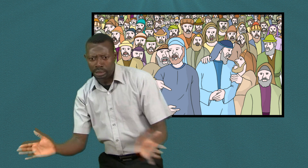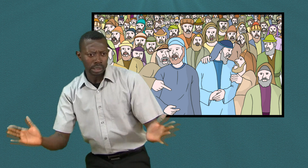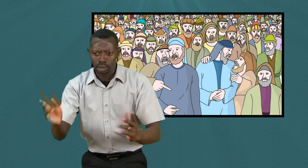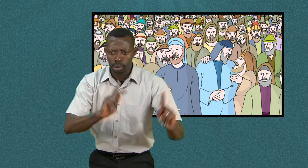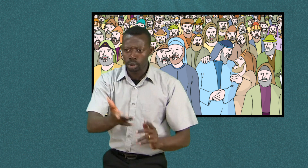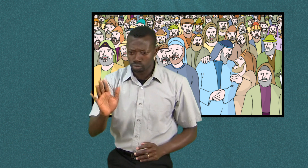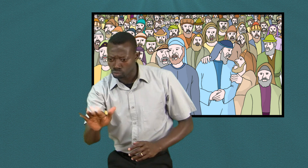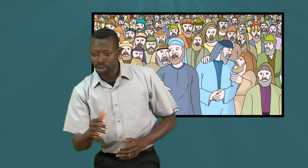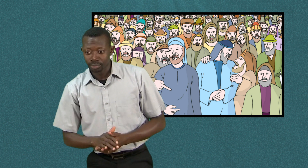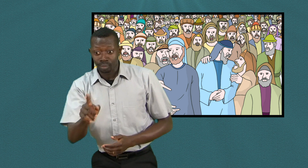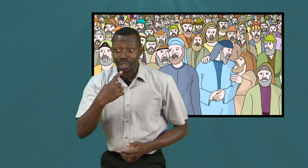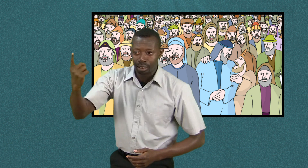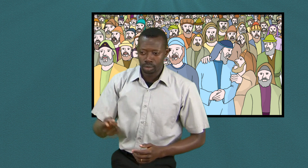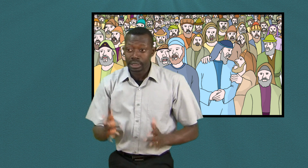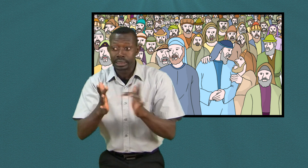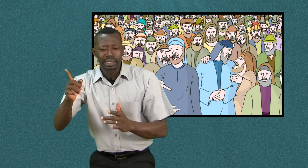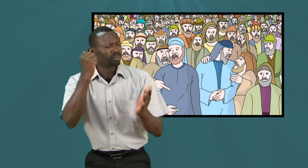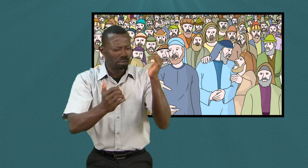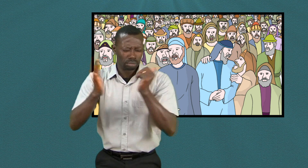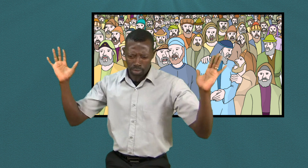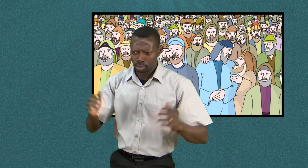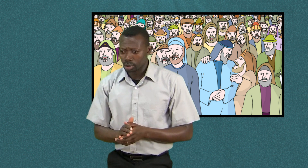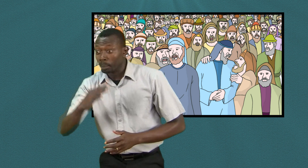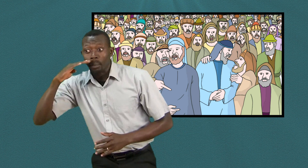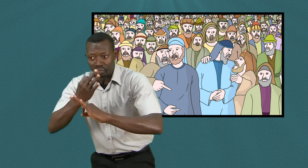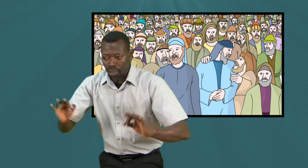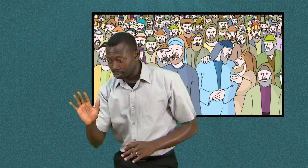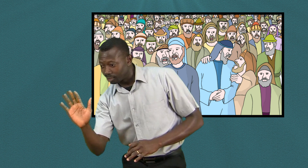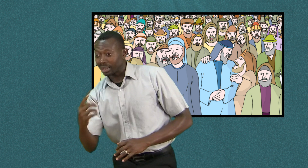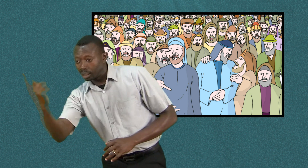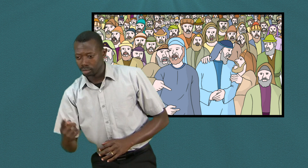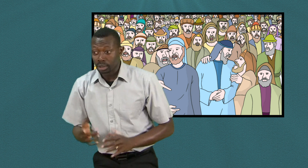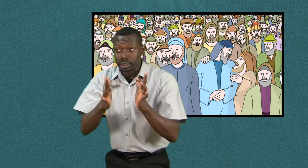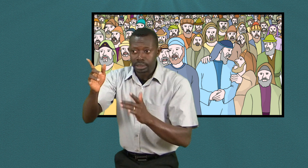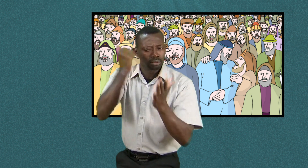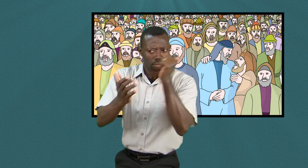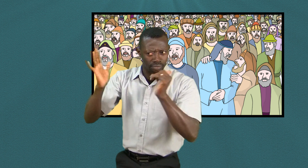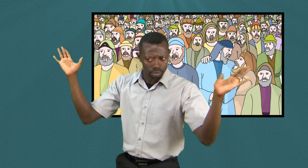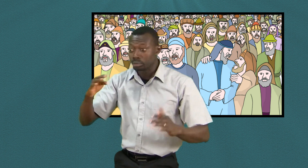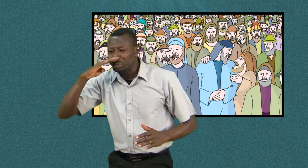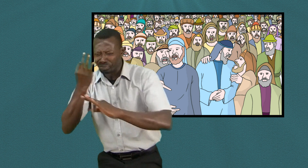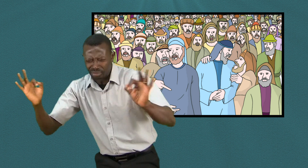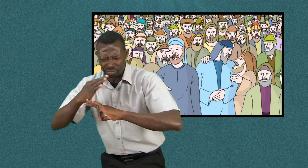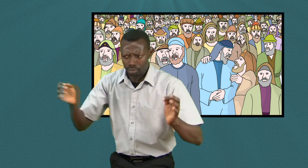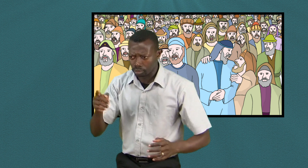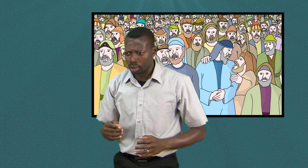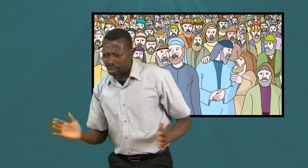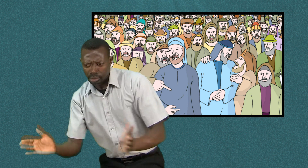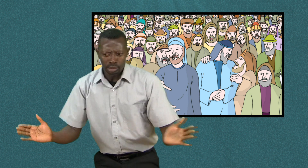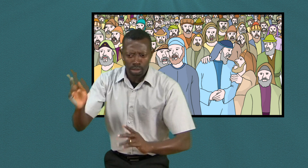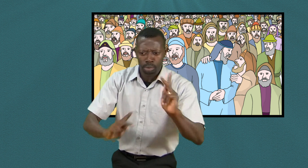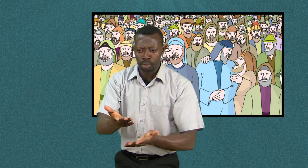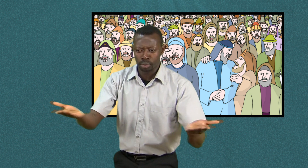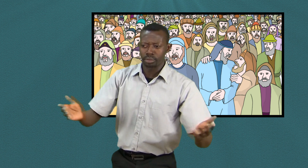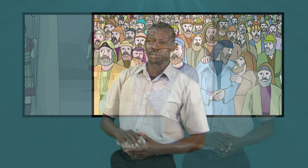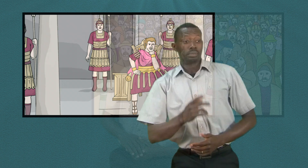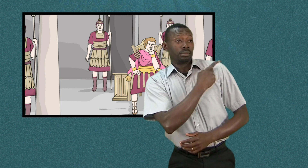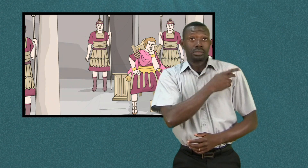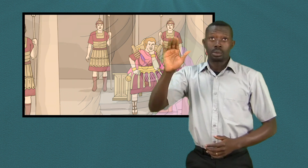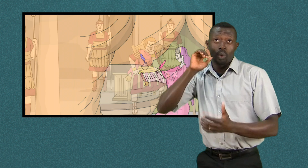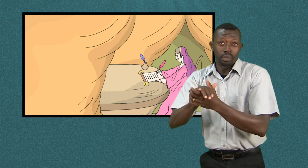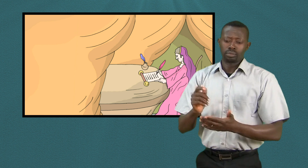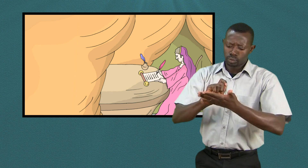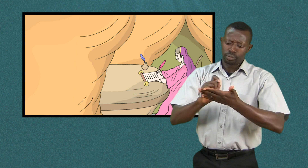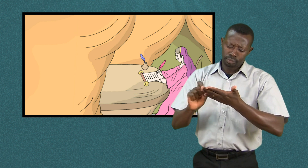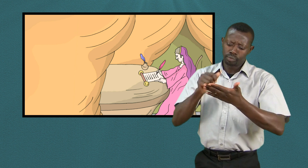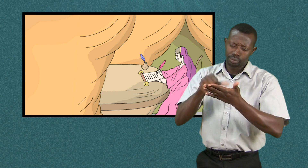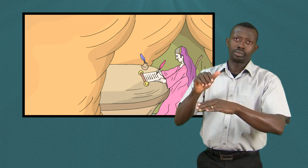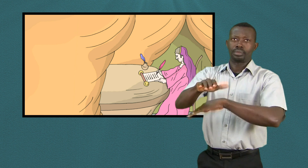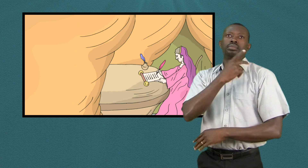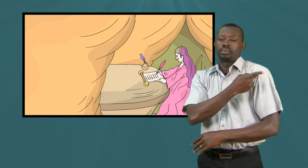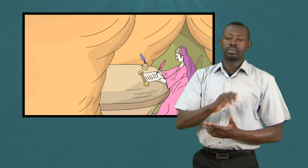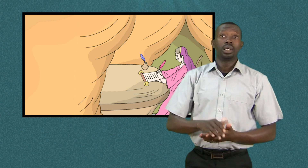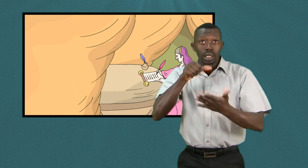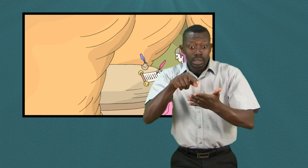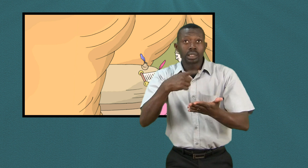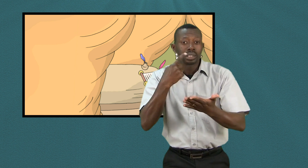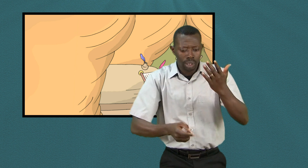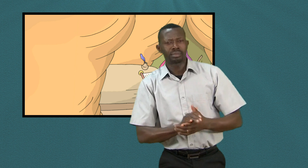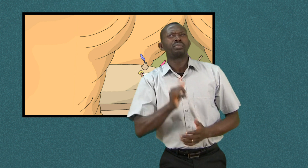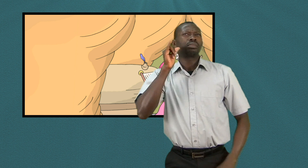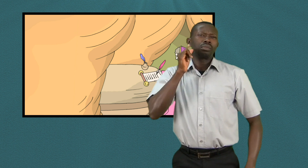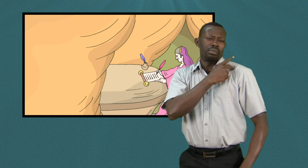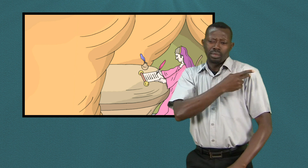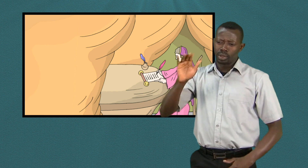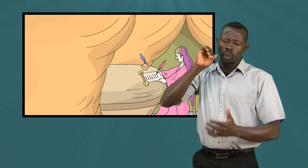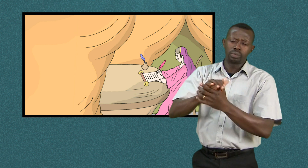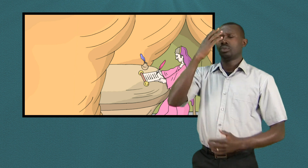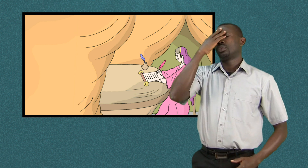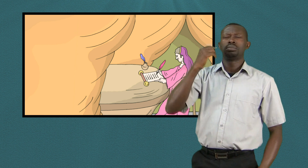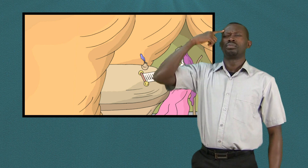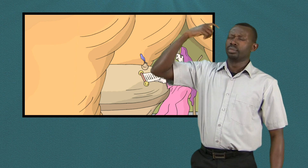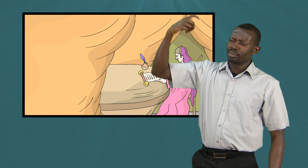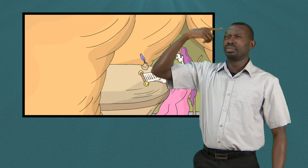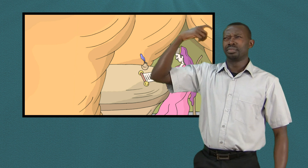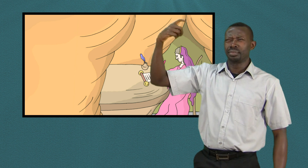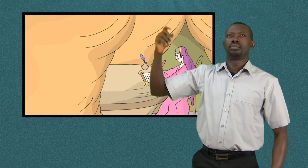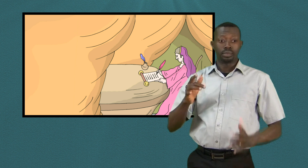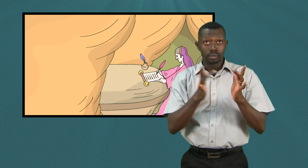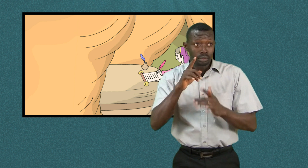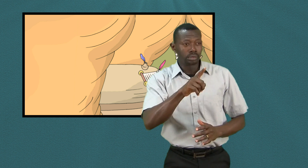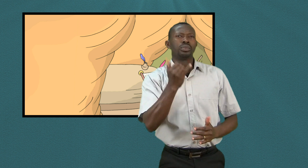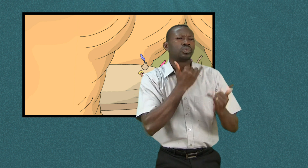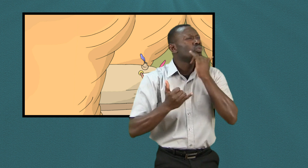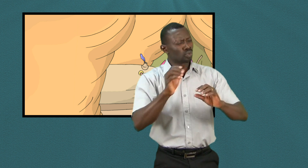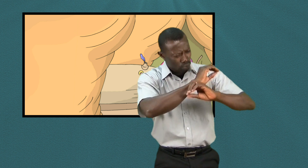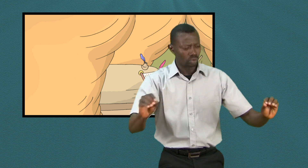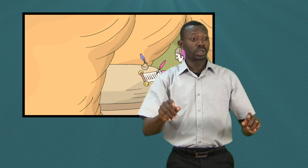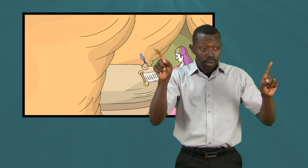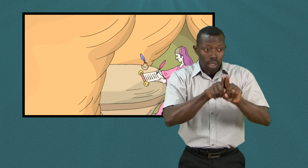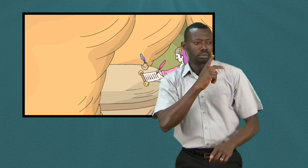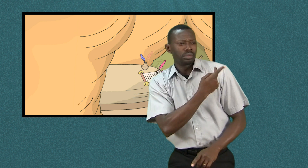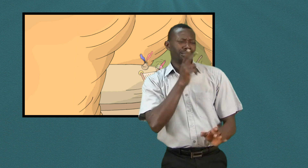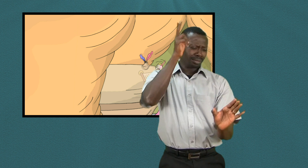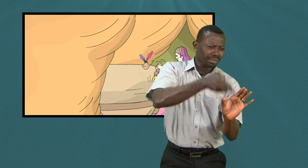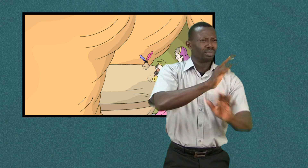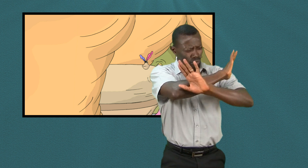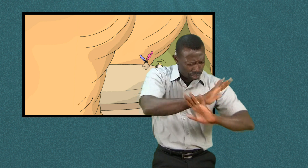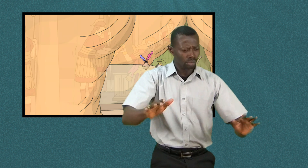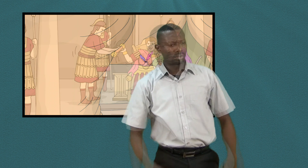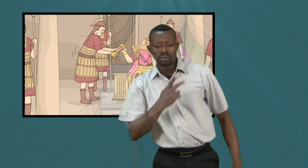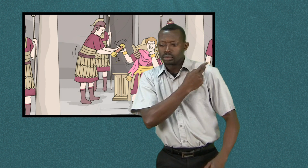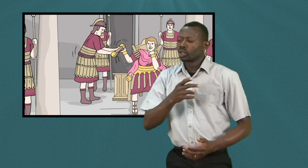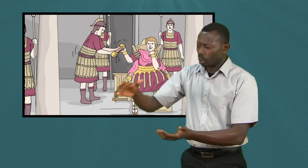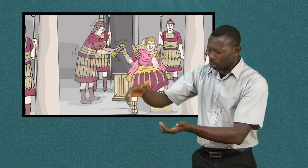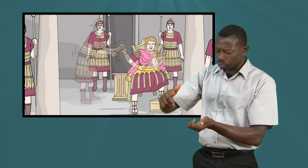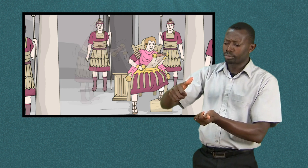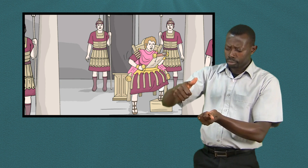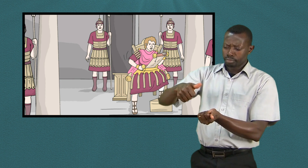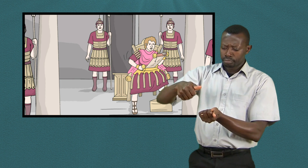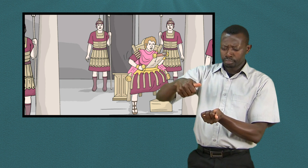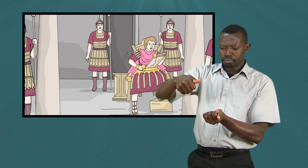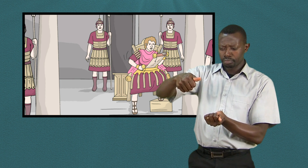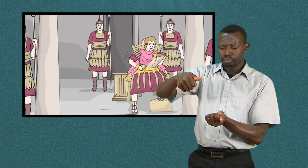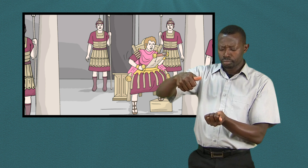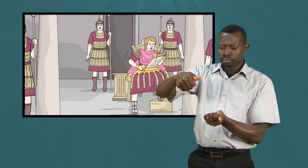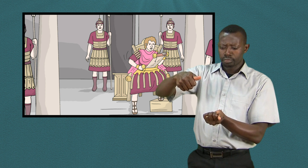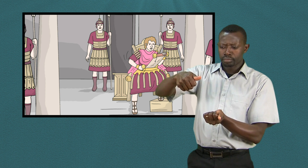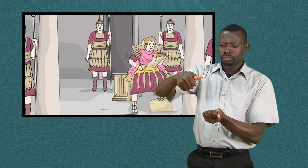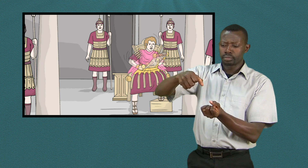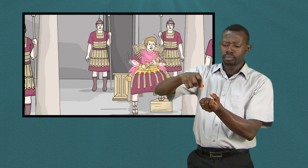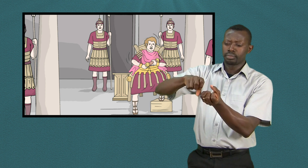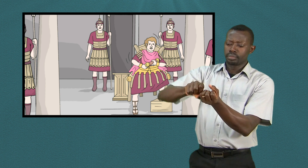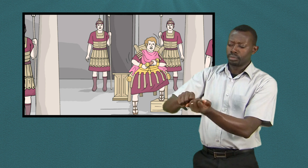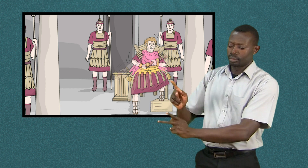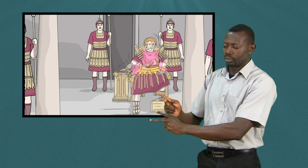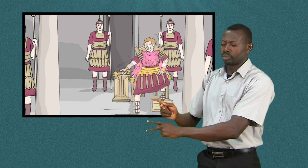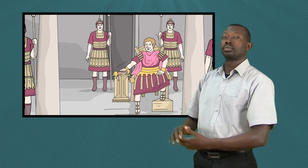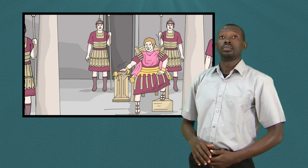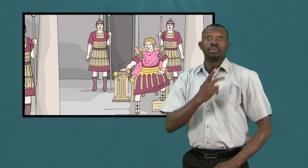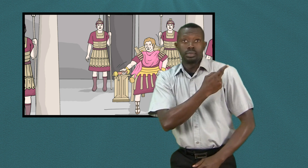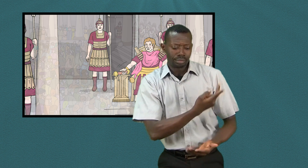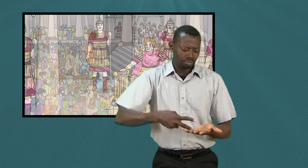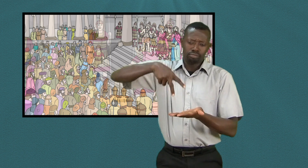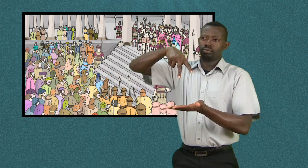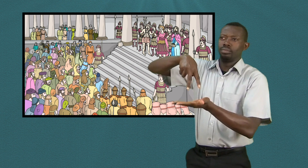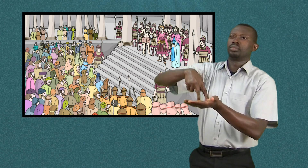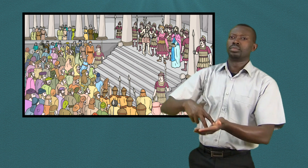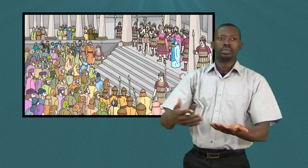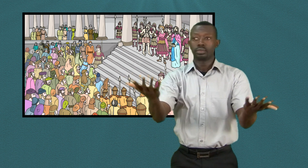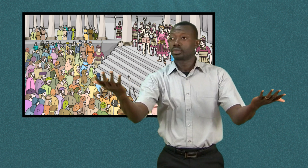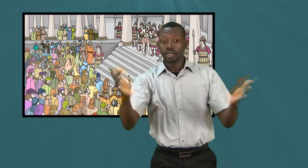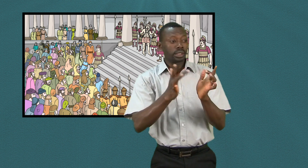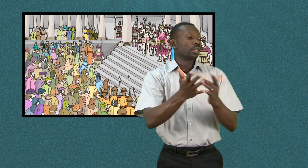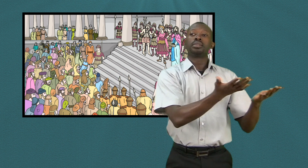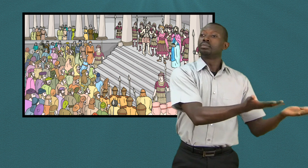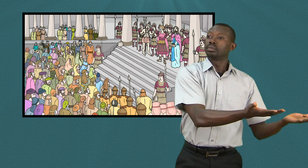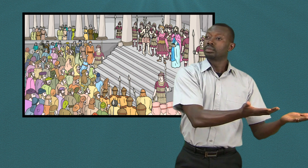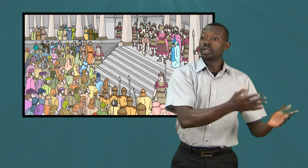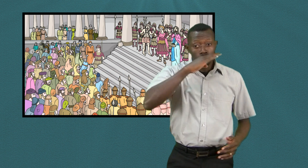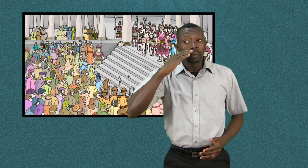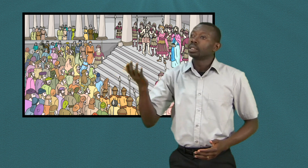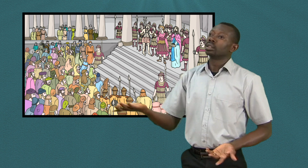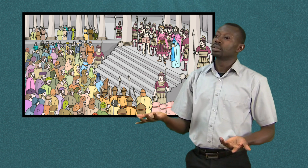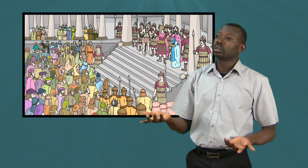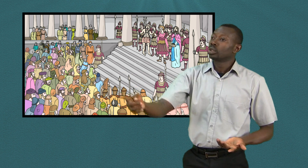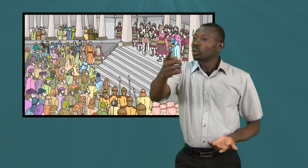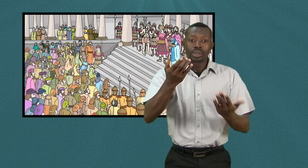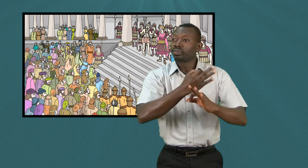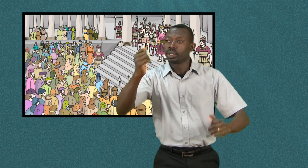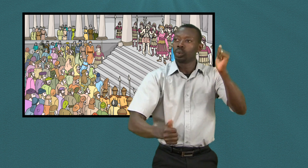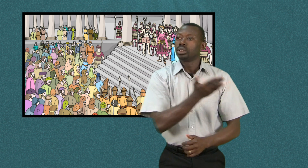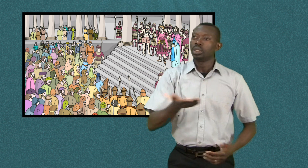But the chief priests and elders persuaded the crowds to ask for Barabbas and to have Jesus put to death. “Which of the two do you want me to release to you?” asked the governor.